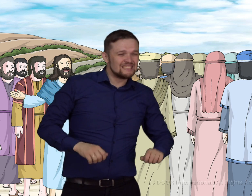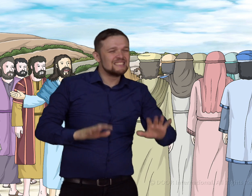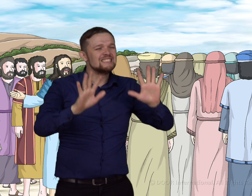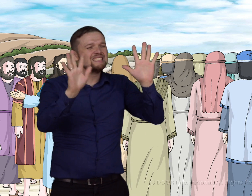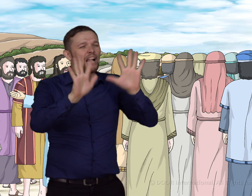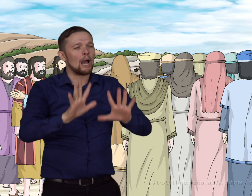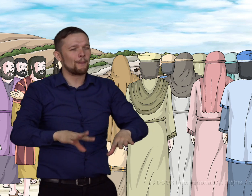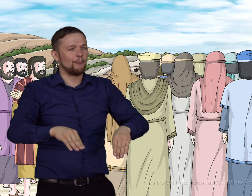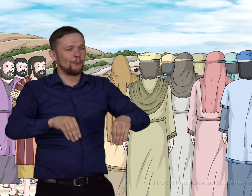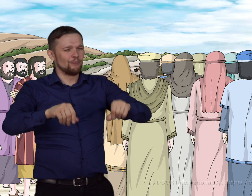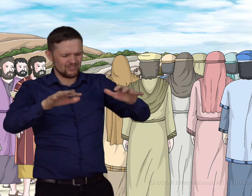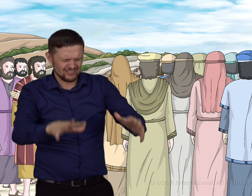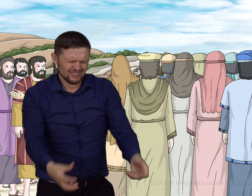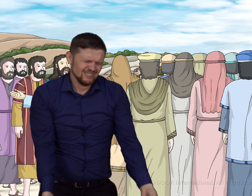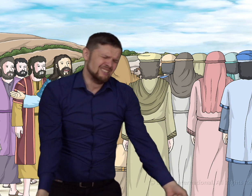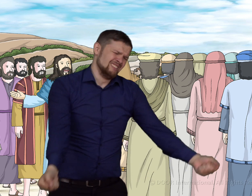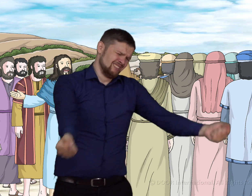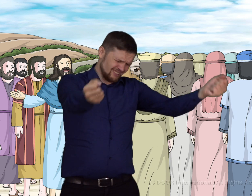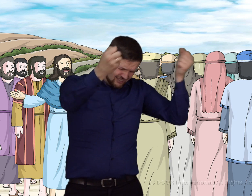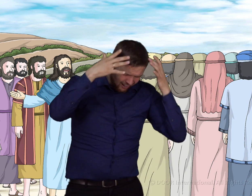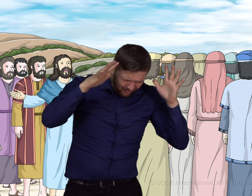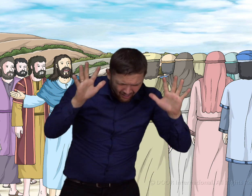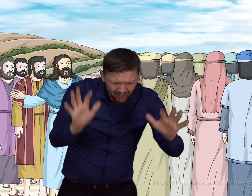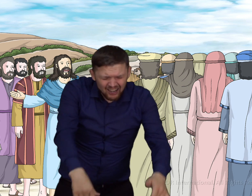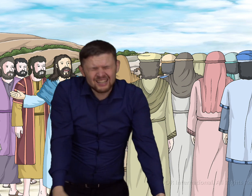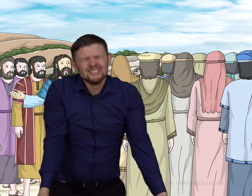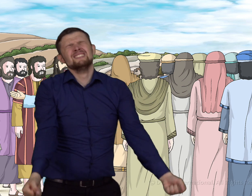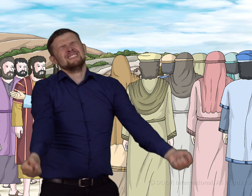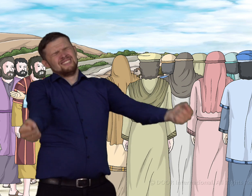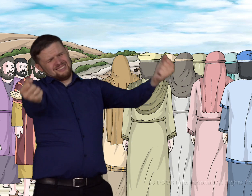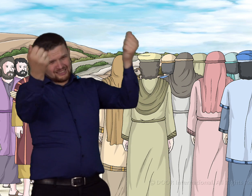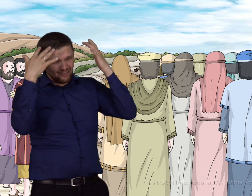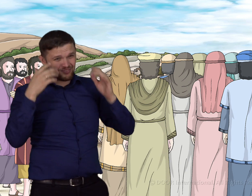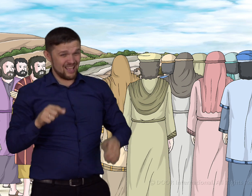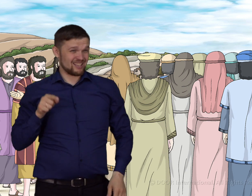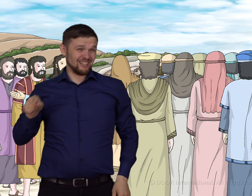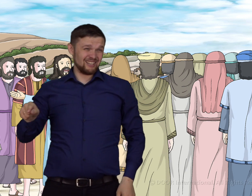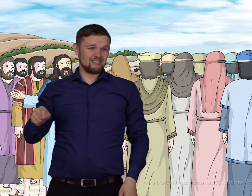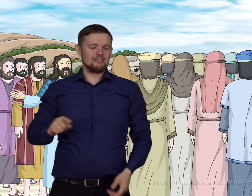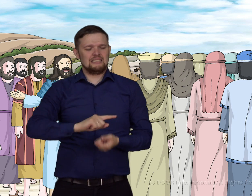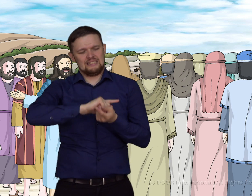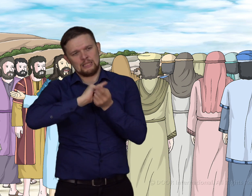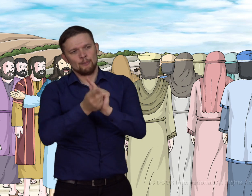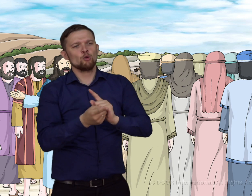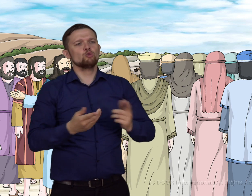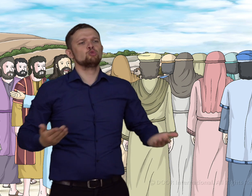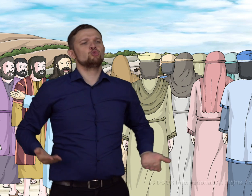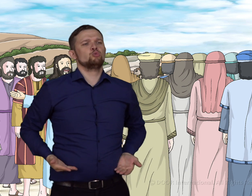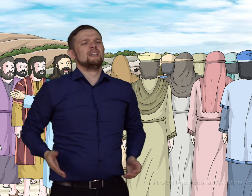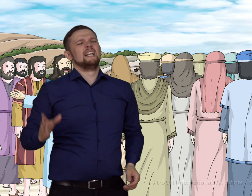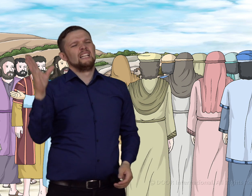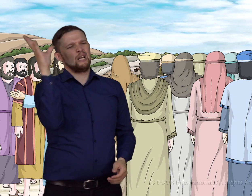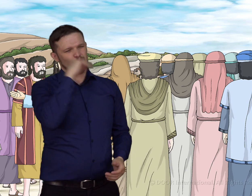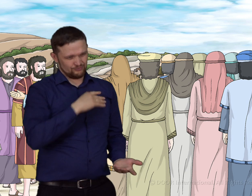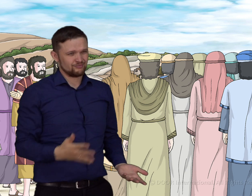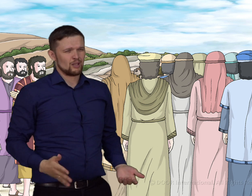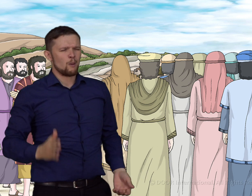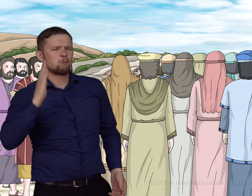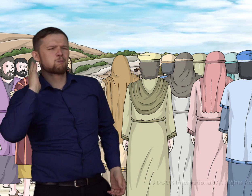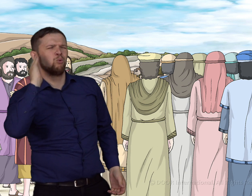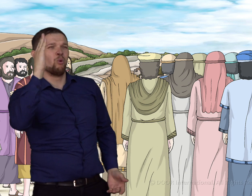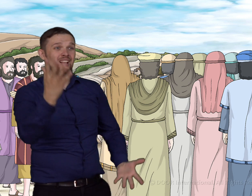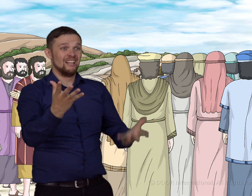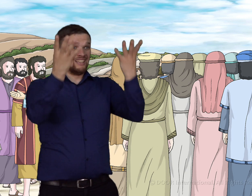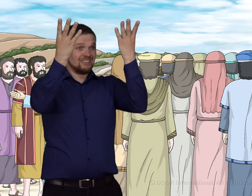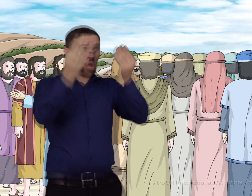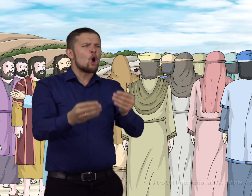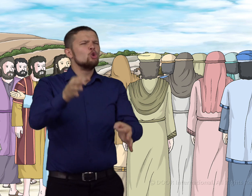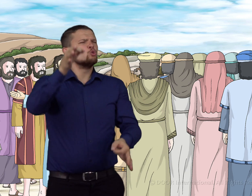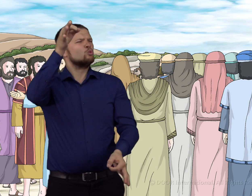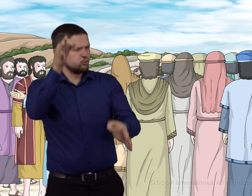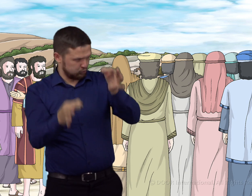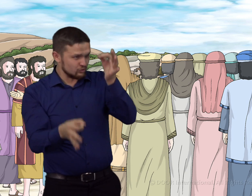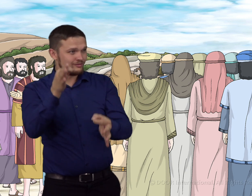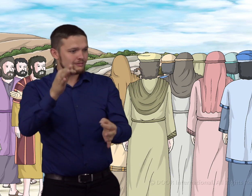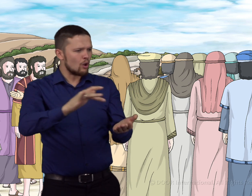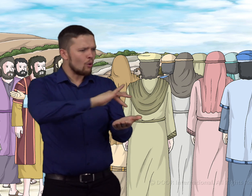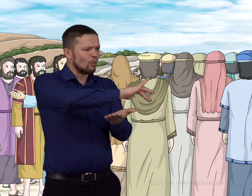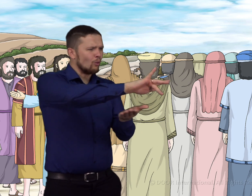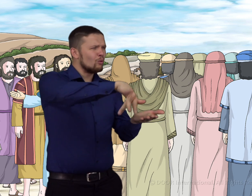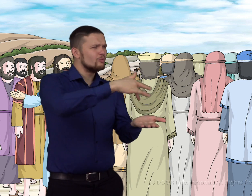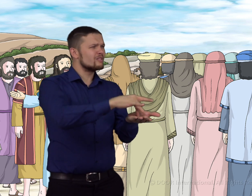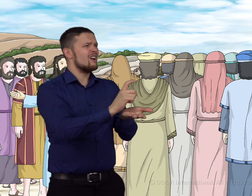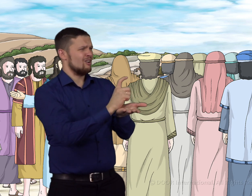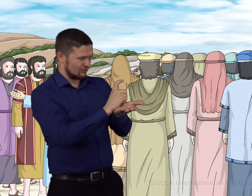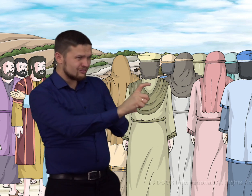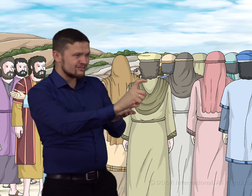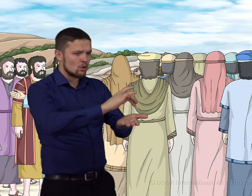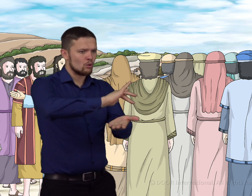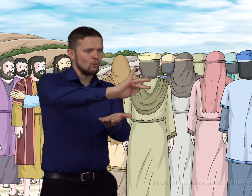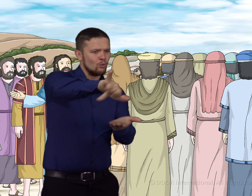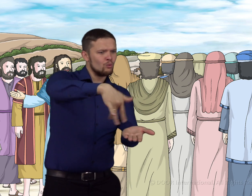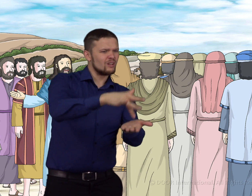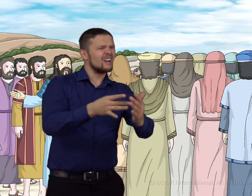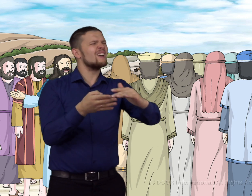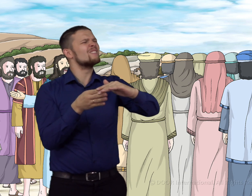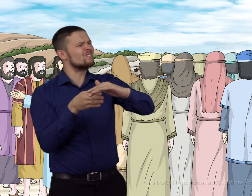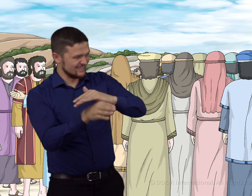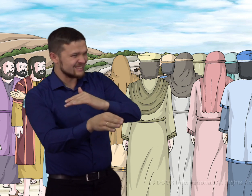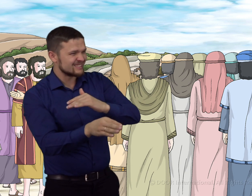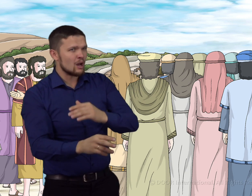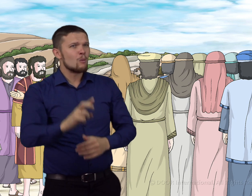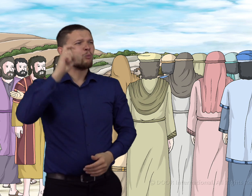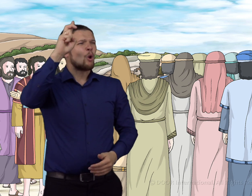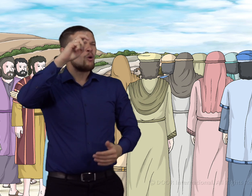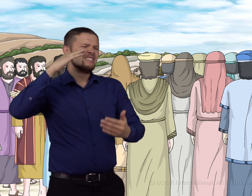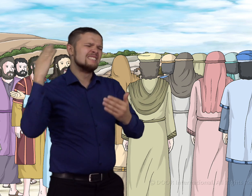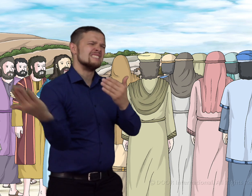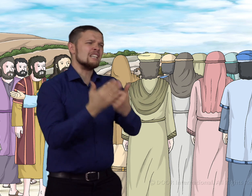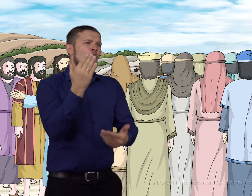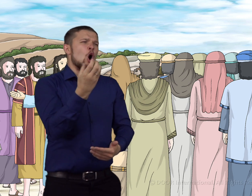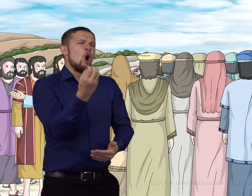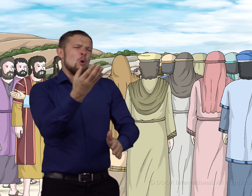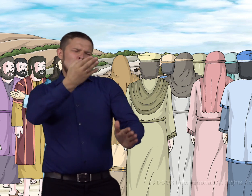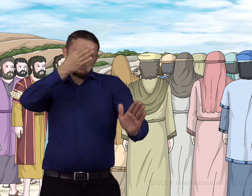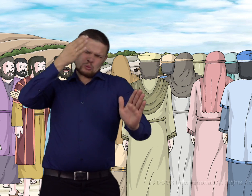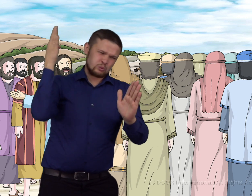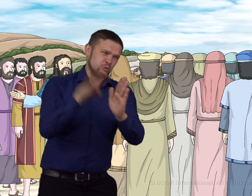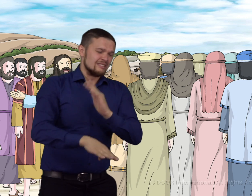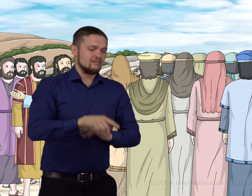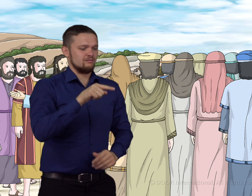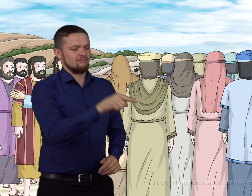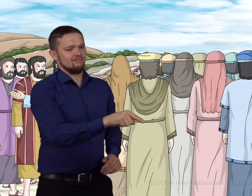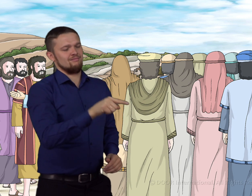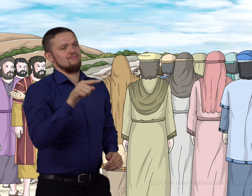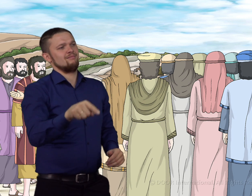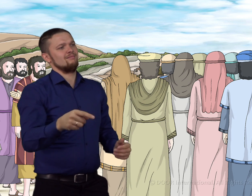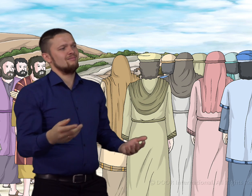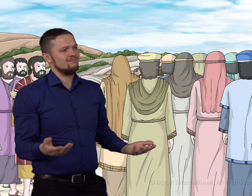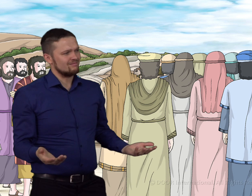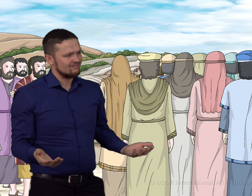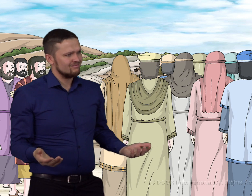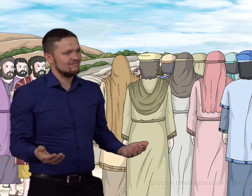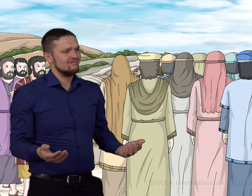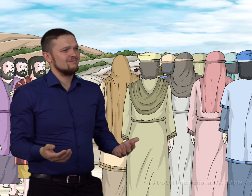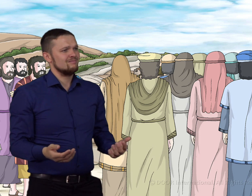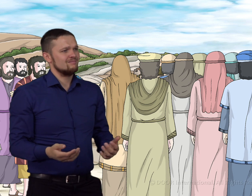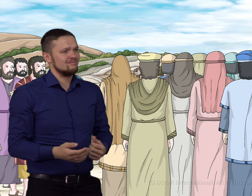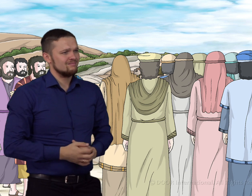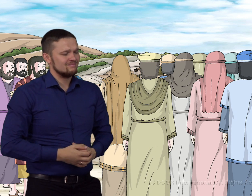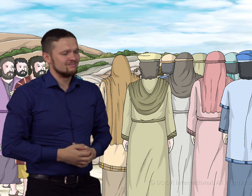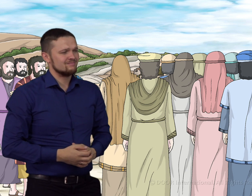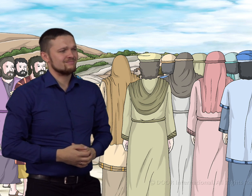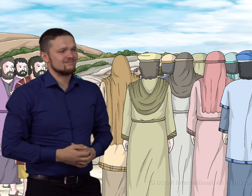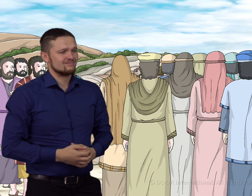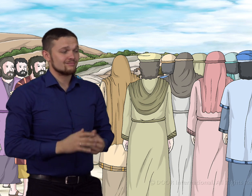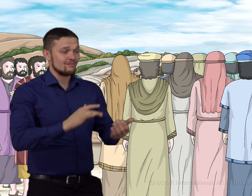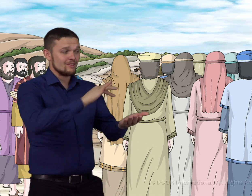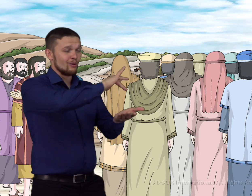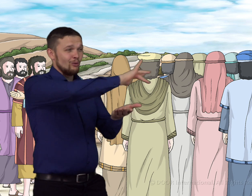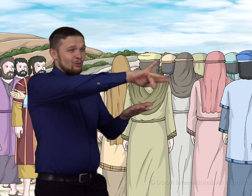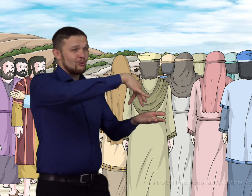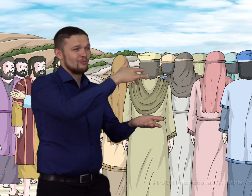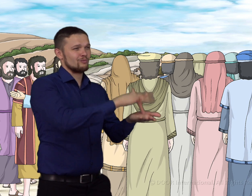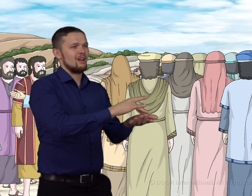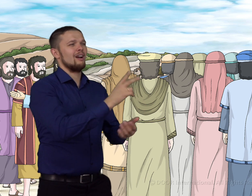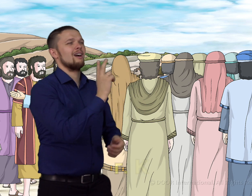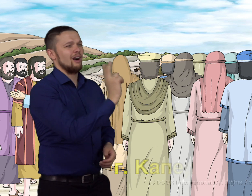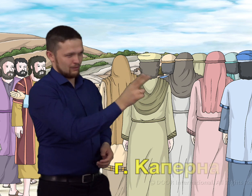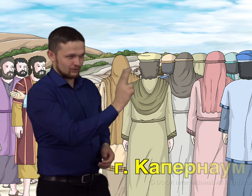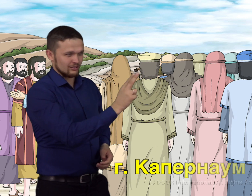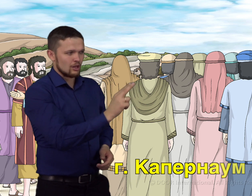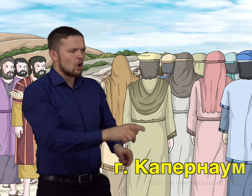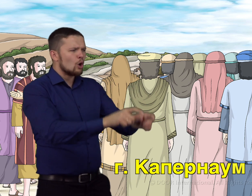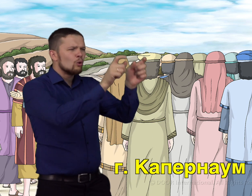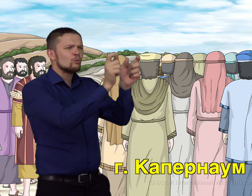But it will be more bearable for Tyre and Sidon at the judgment than for you.